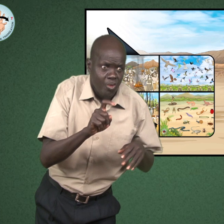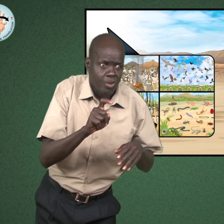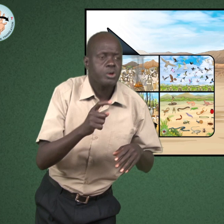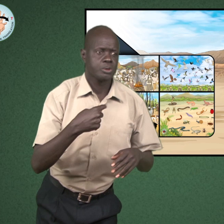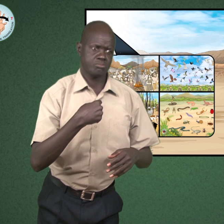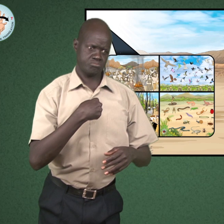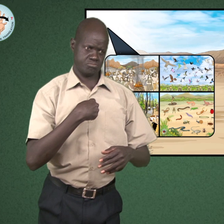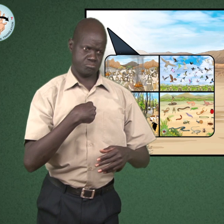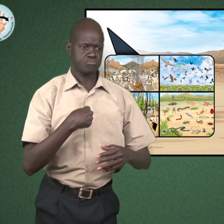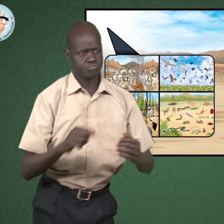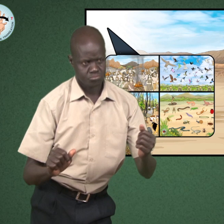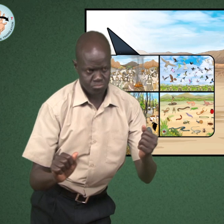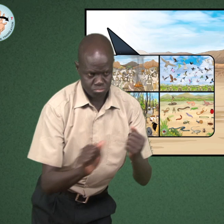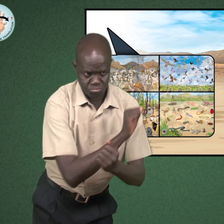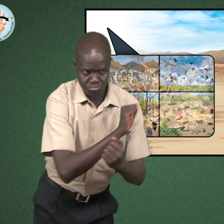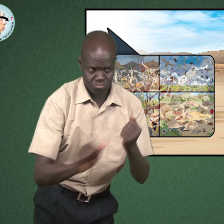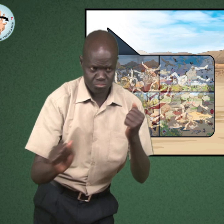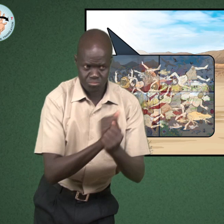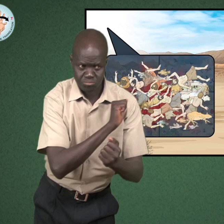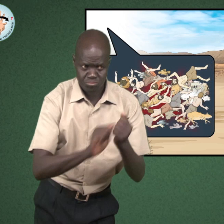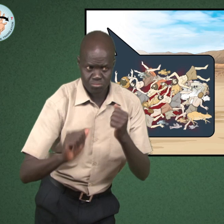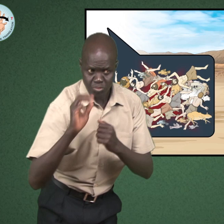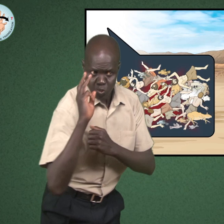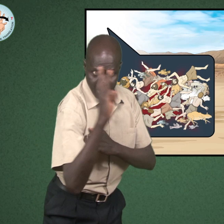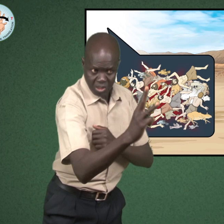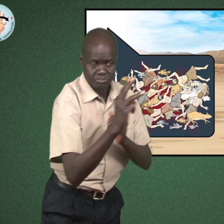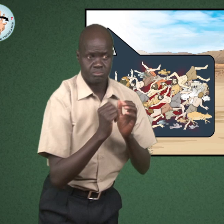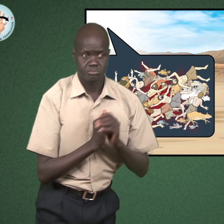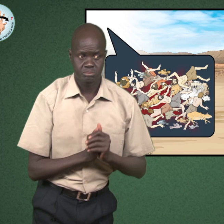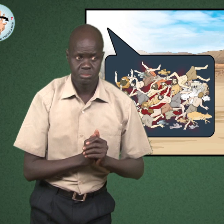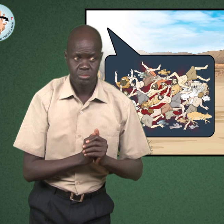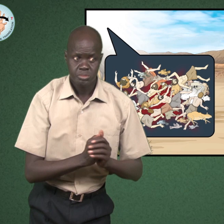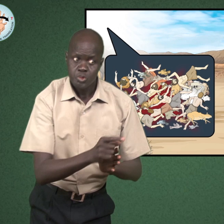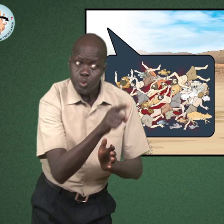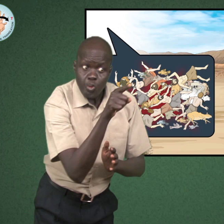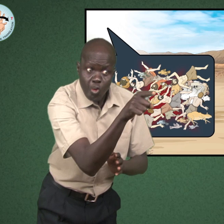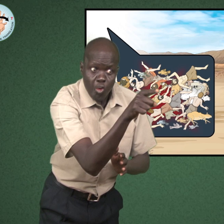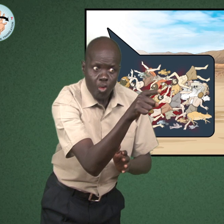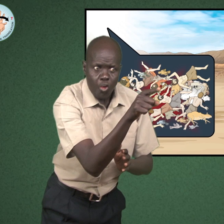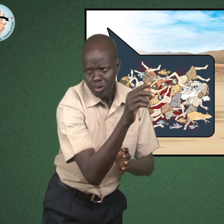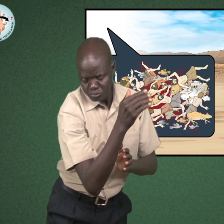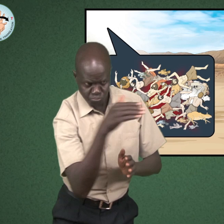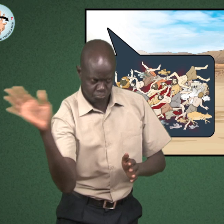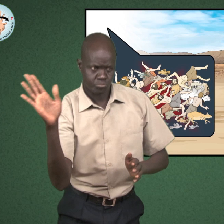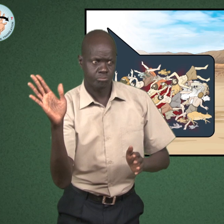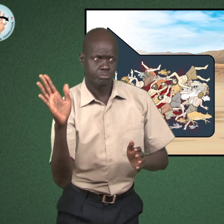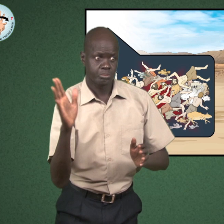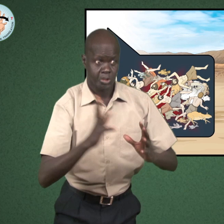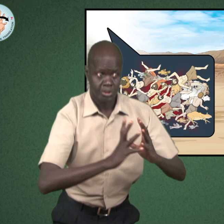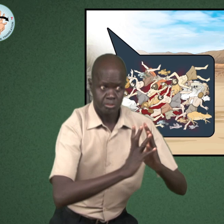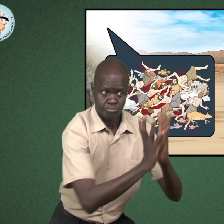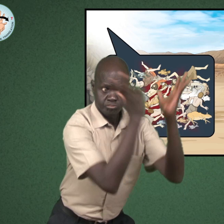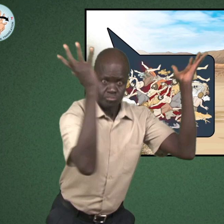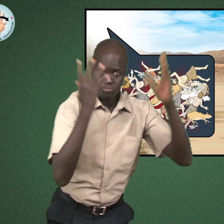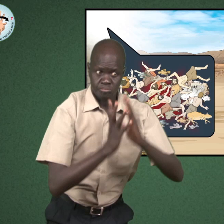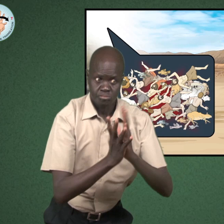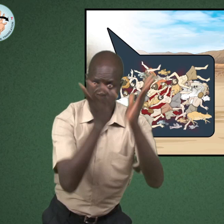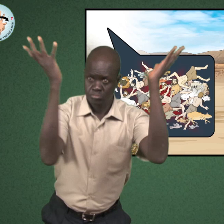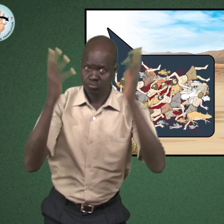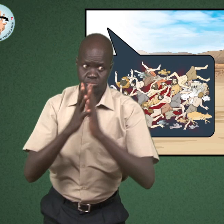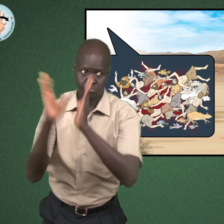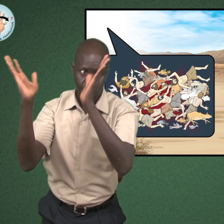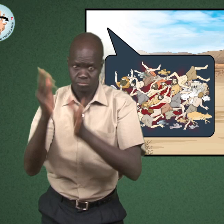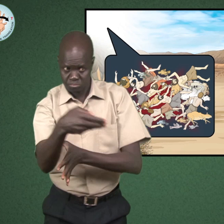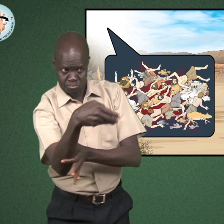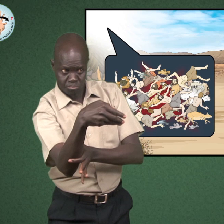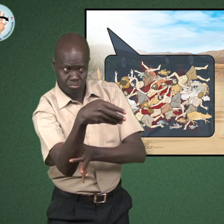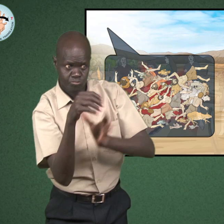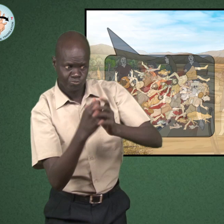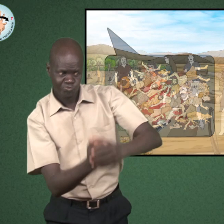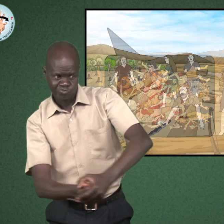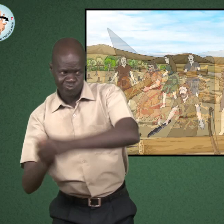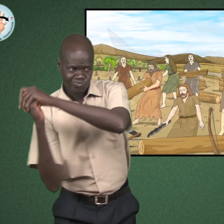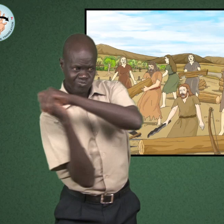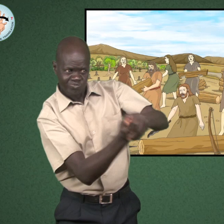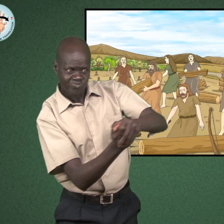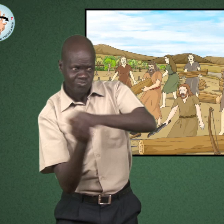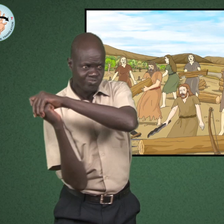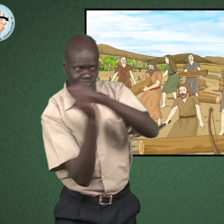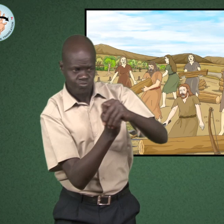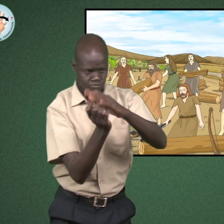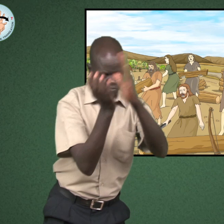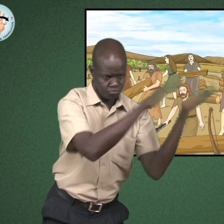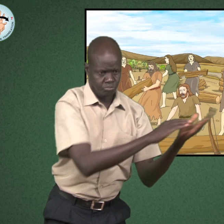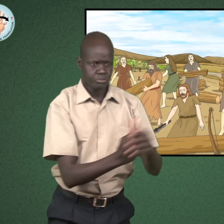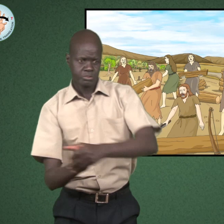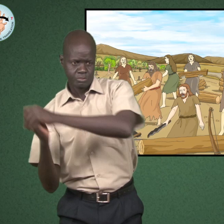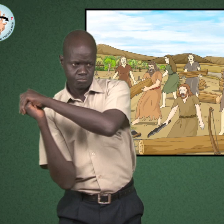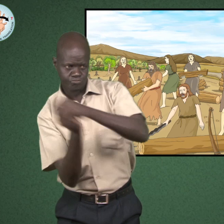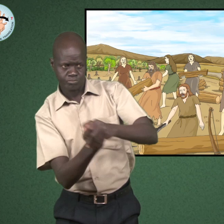Now behold, I will destroy both them and the earth.